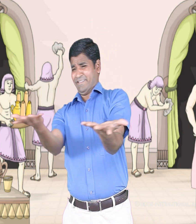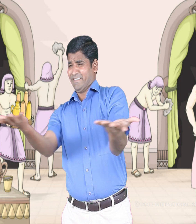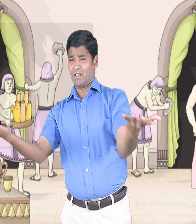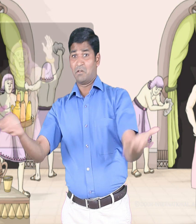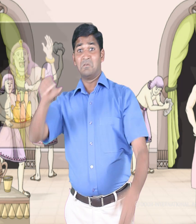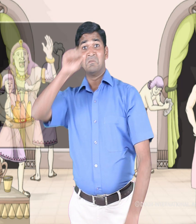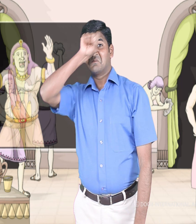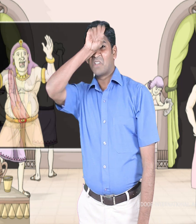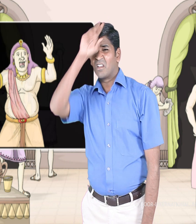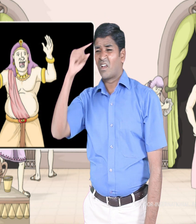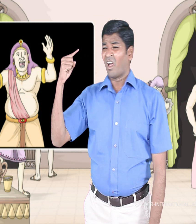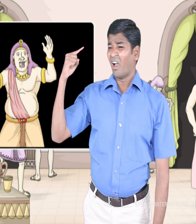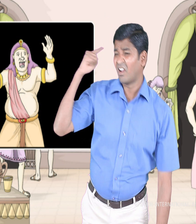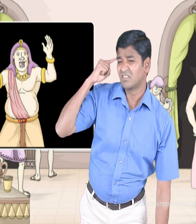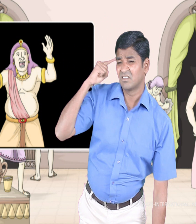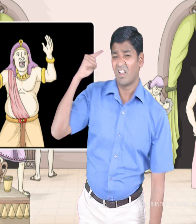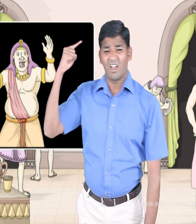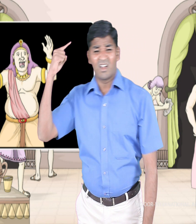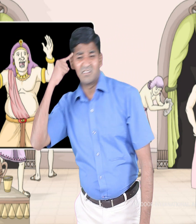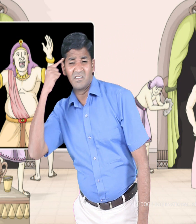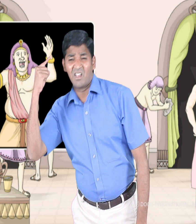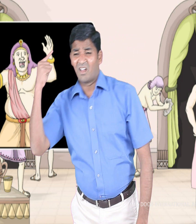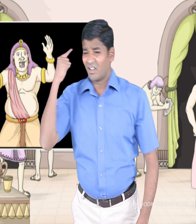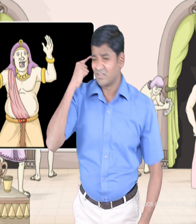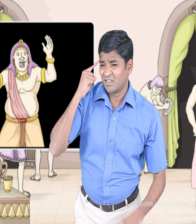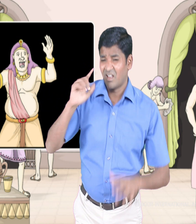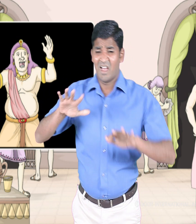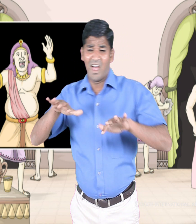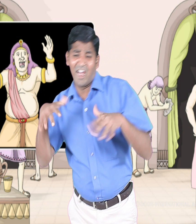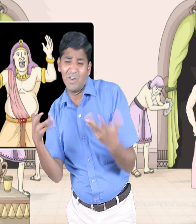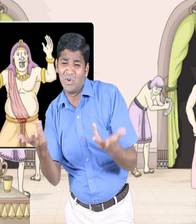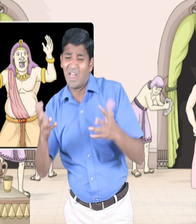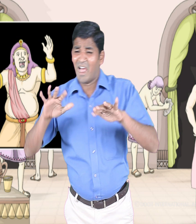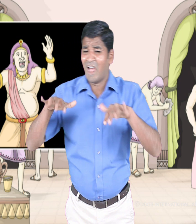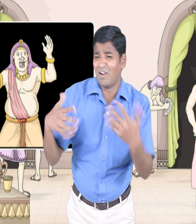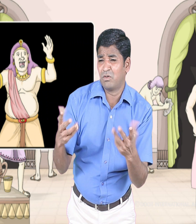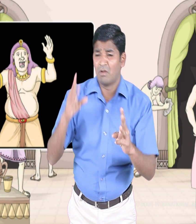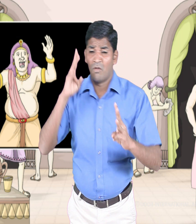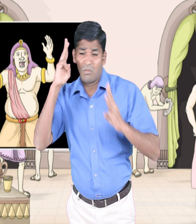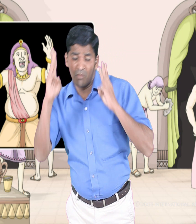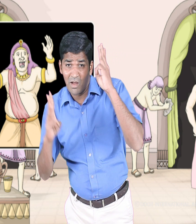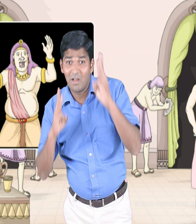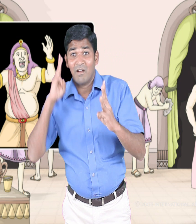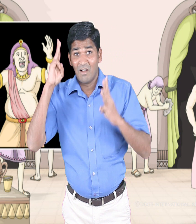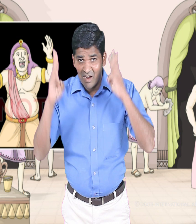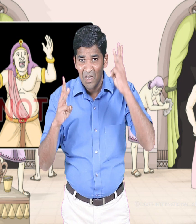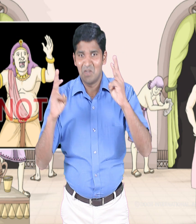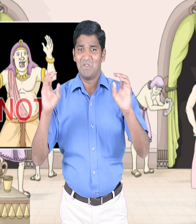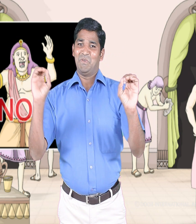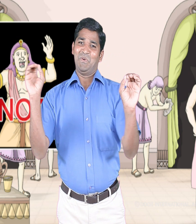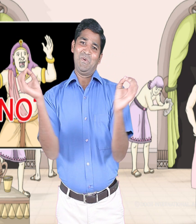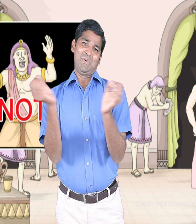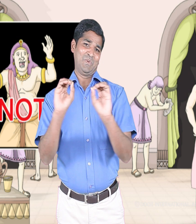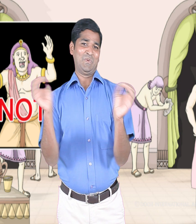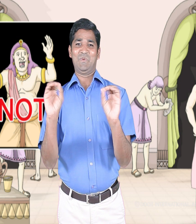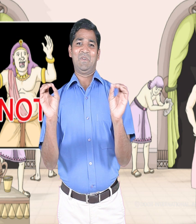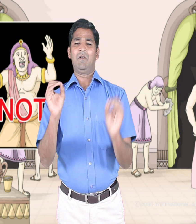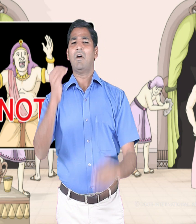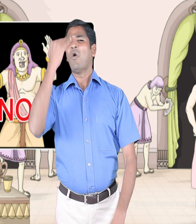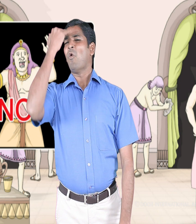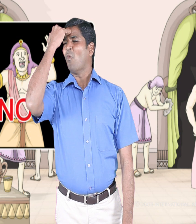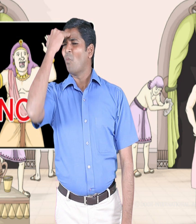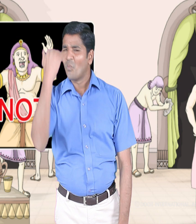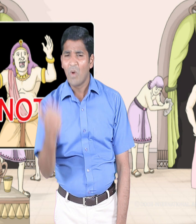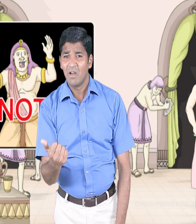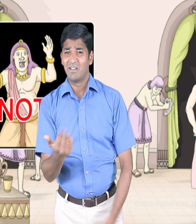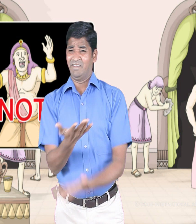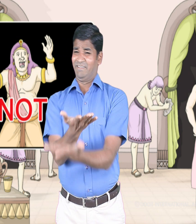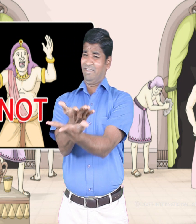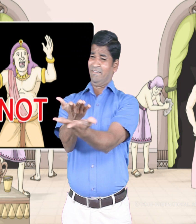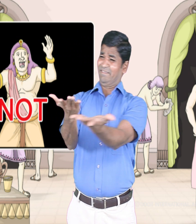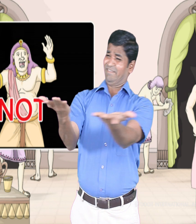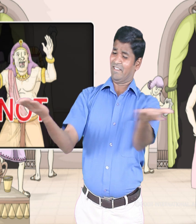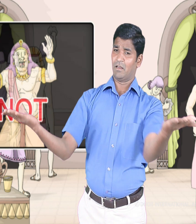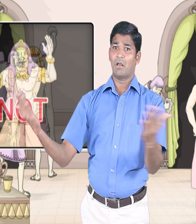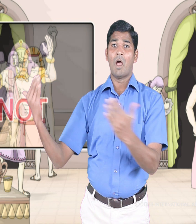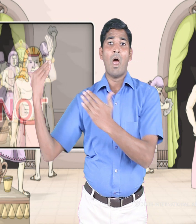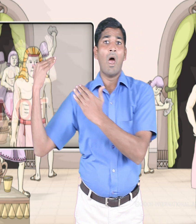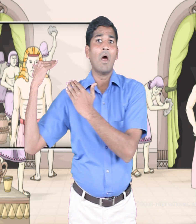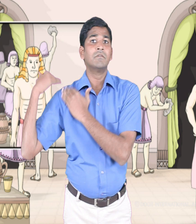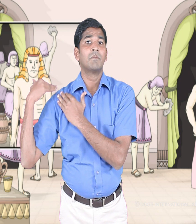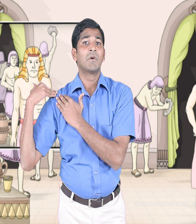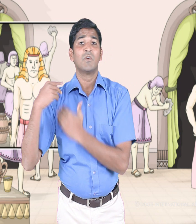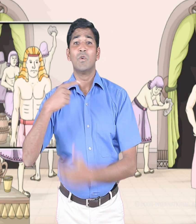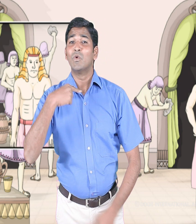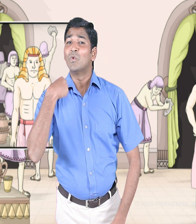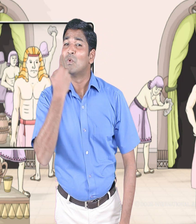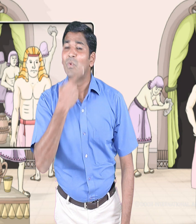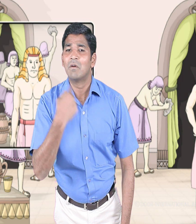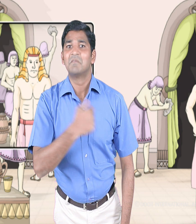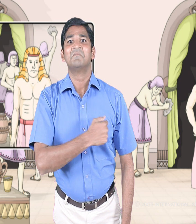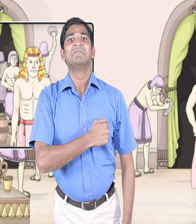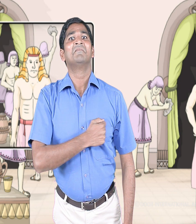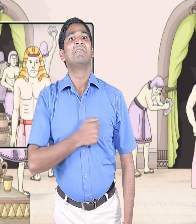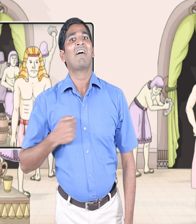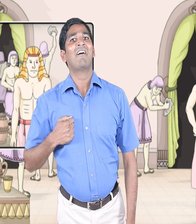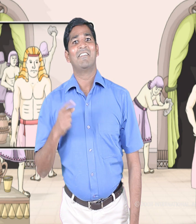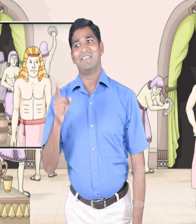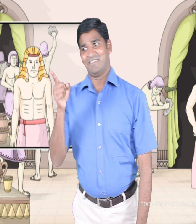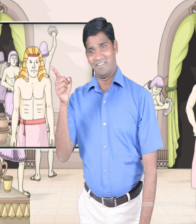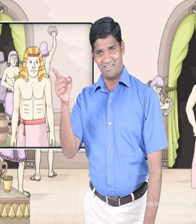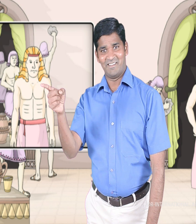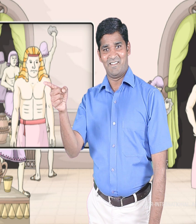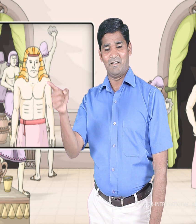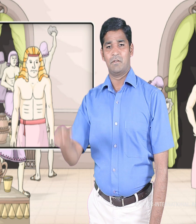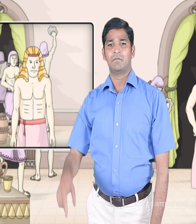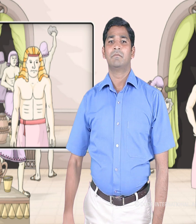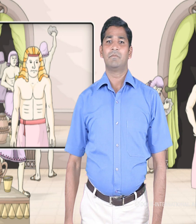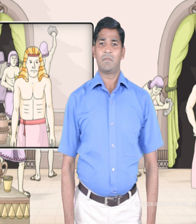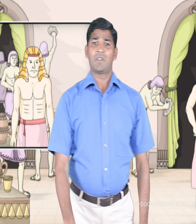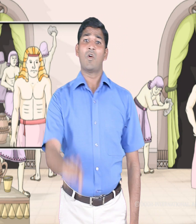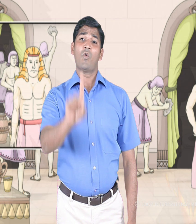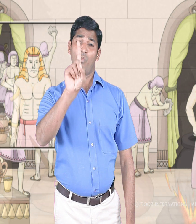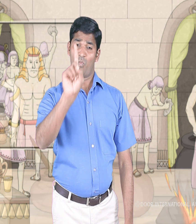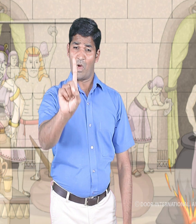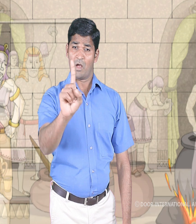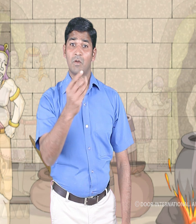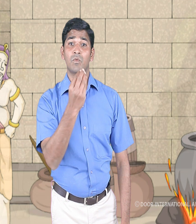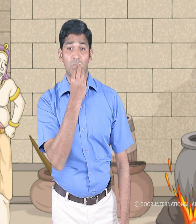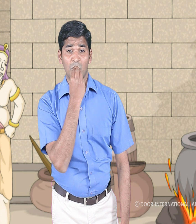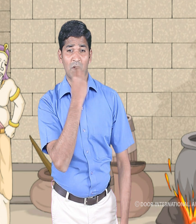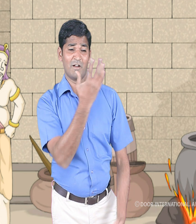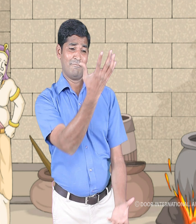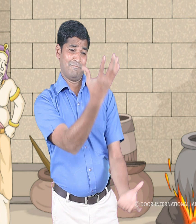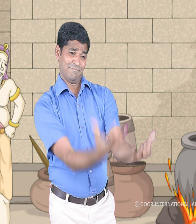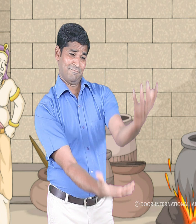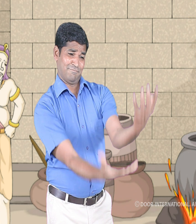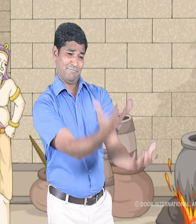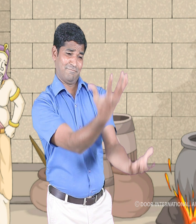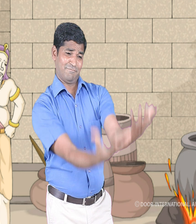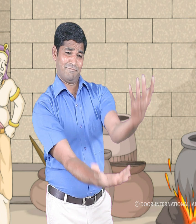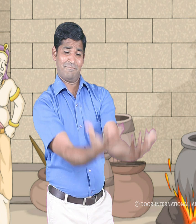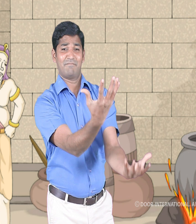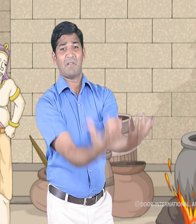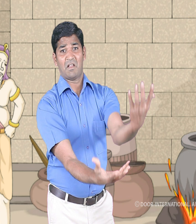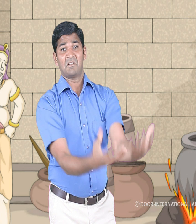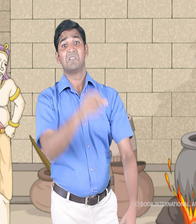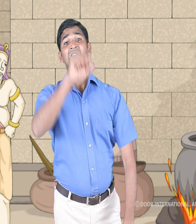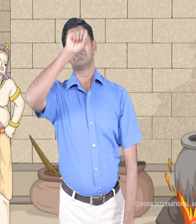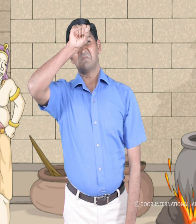So Potiphar left all that he owned in Joseph’s care;